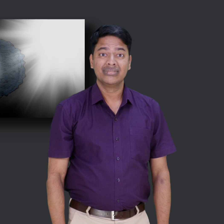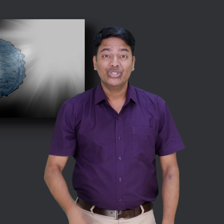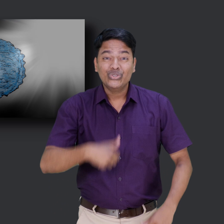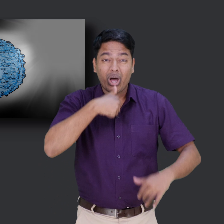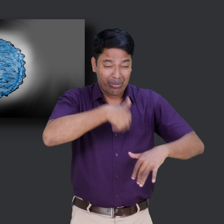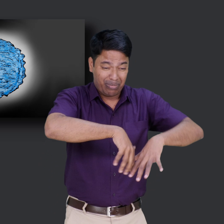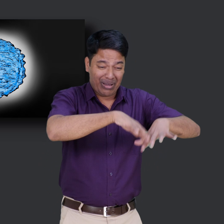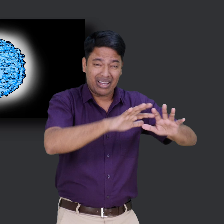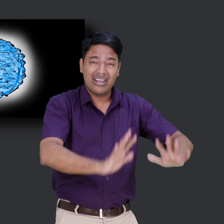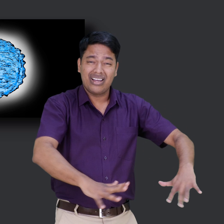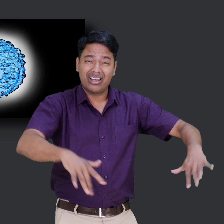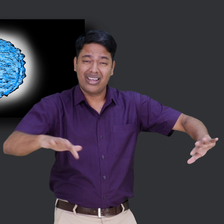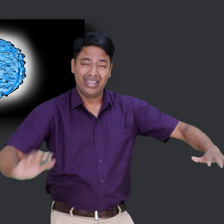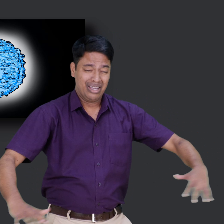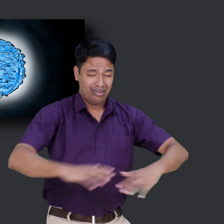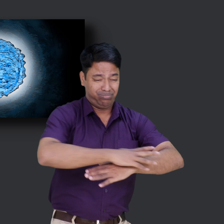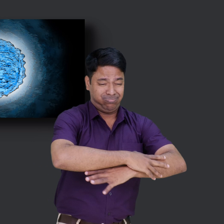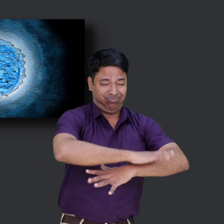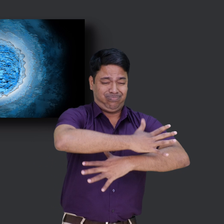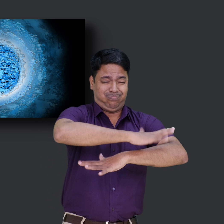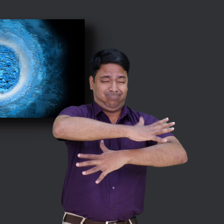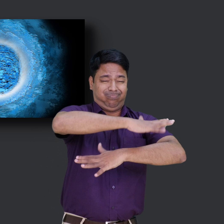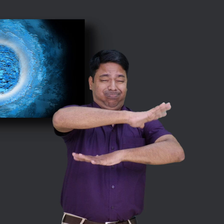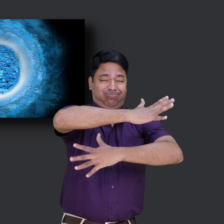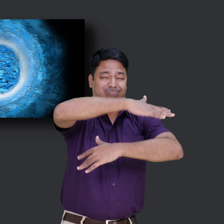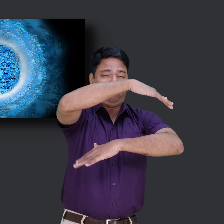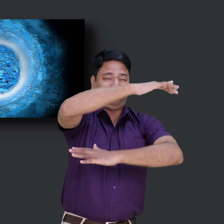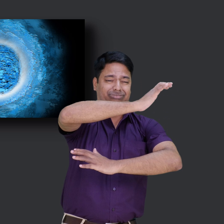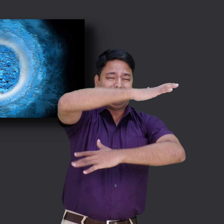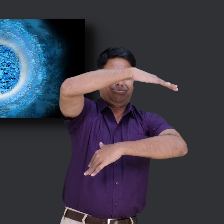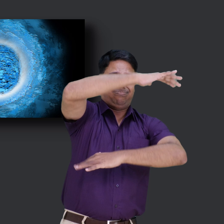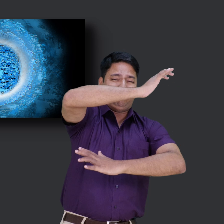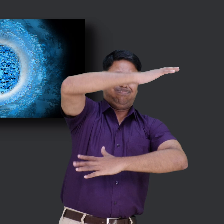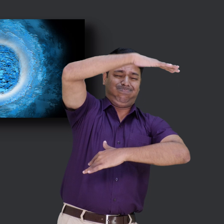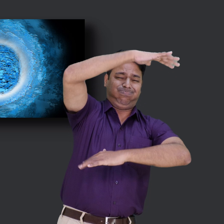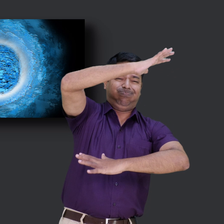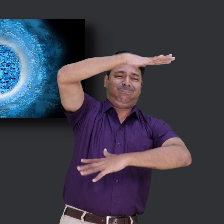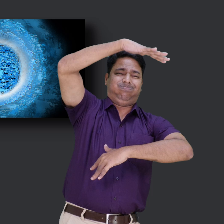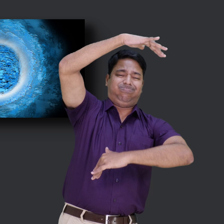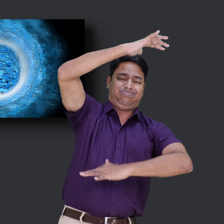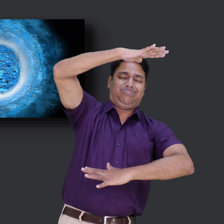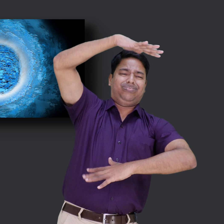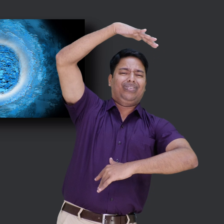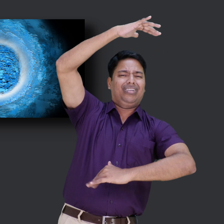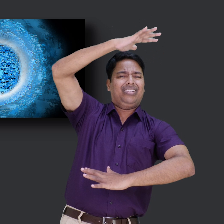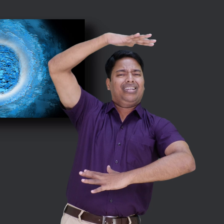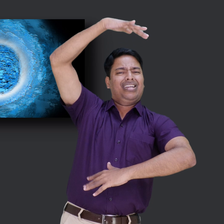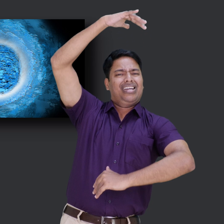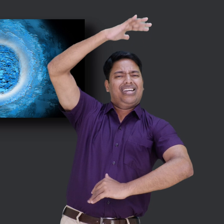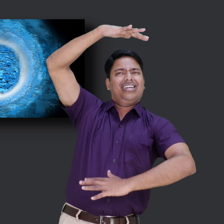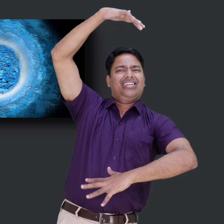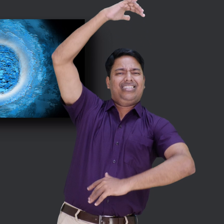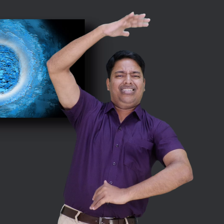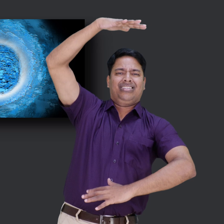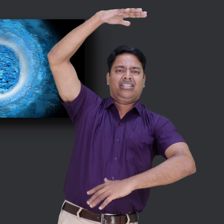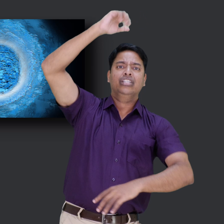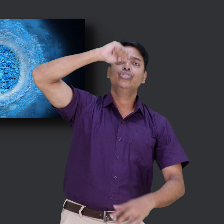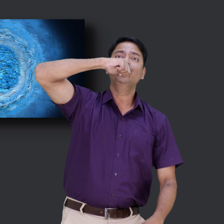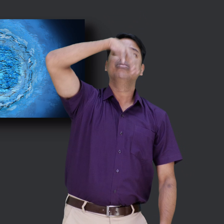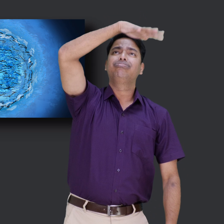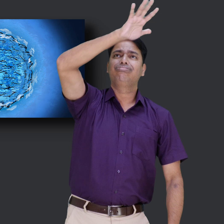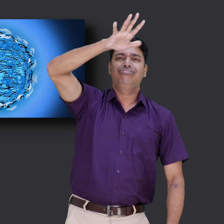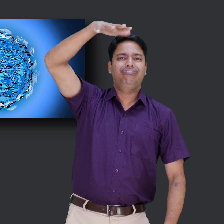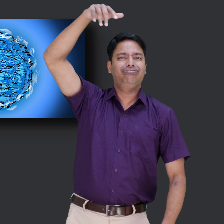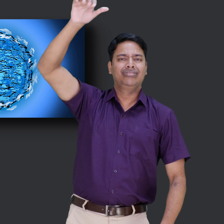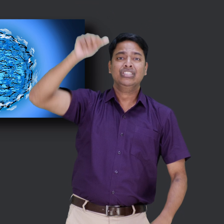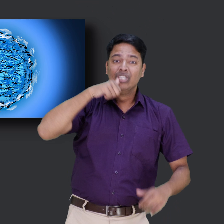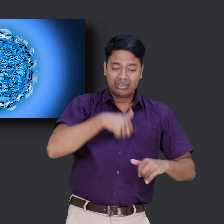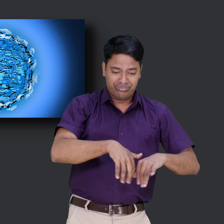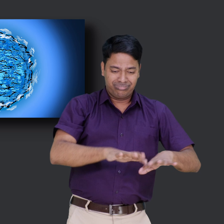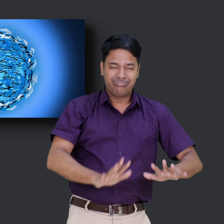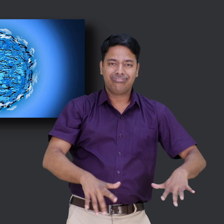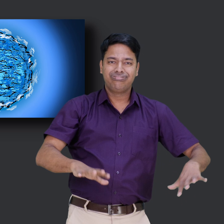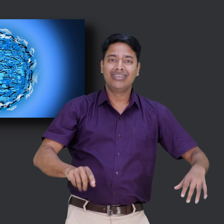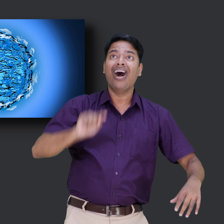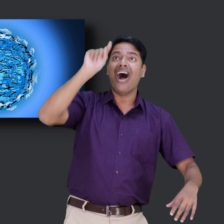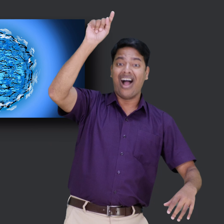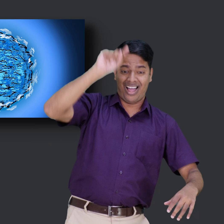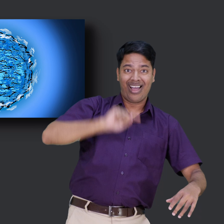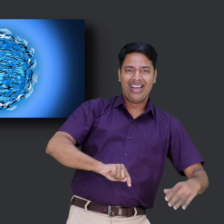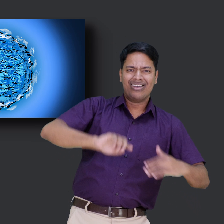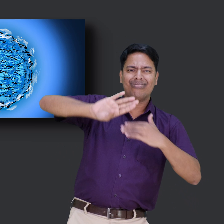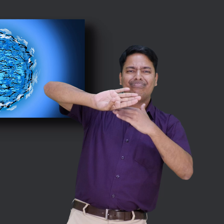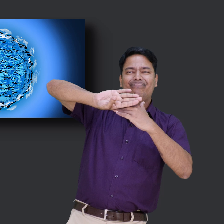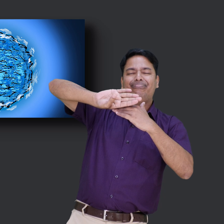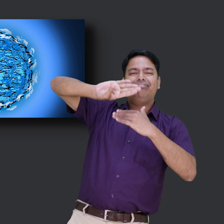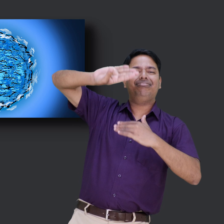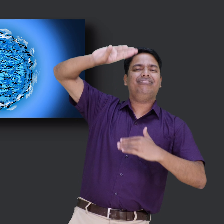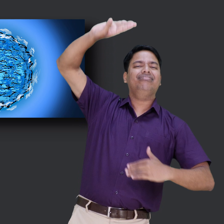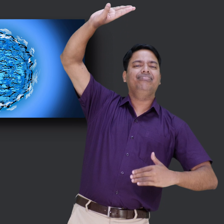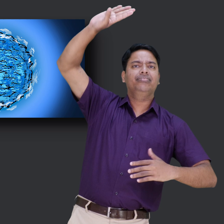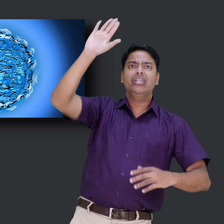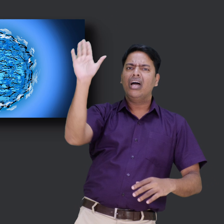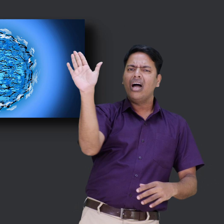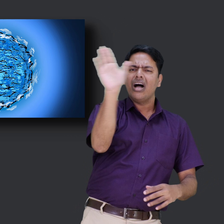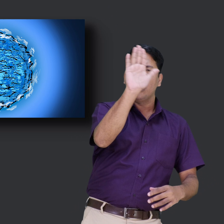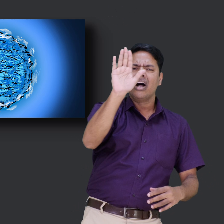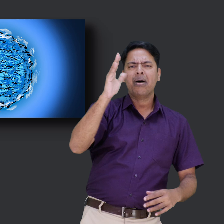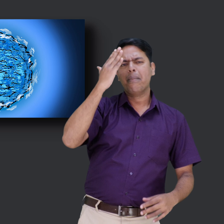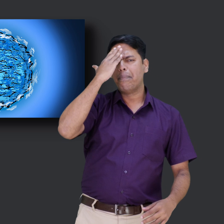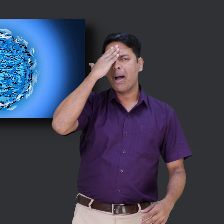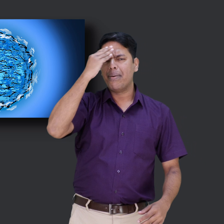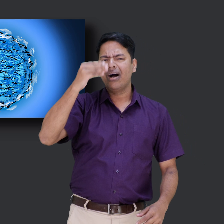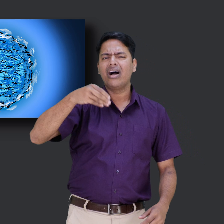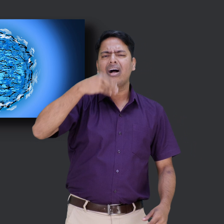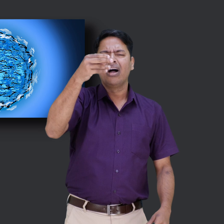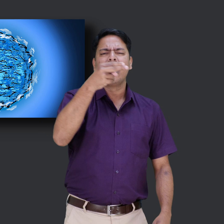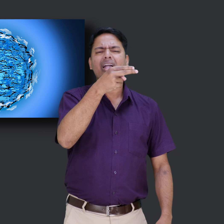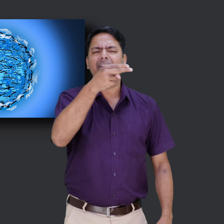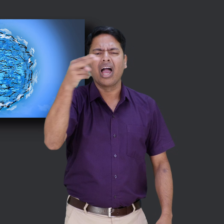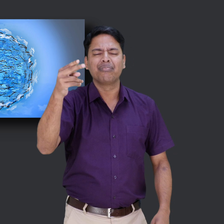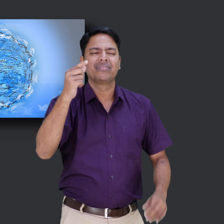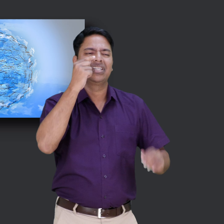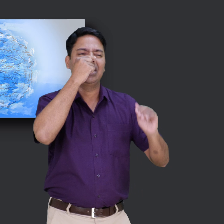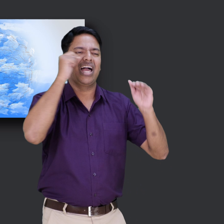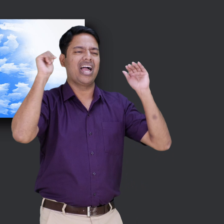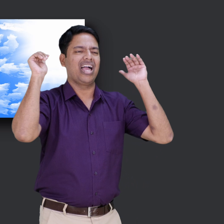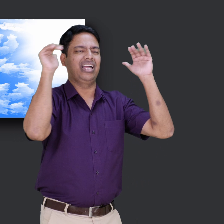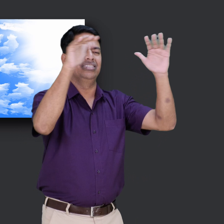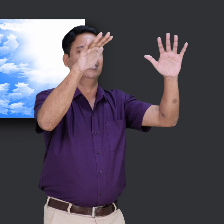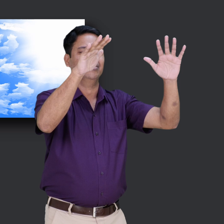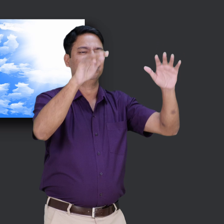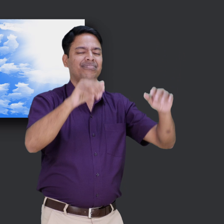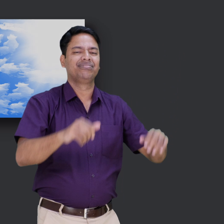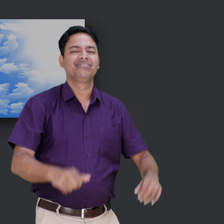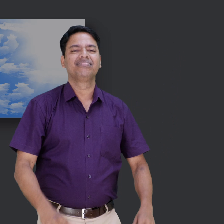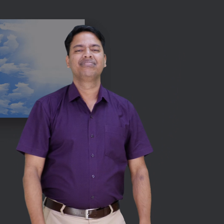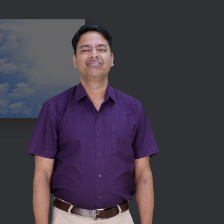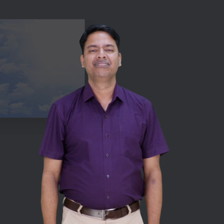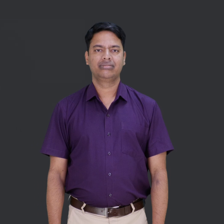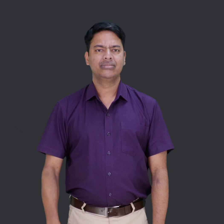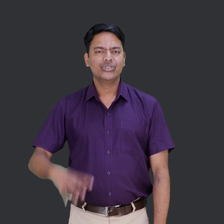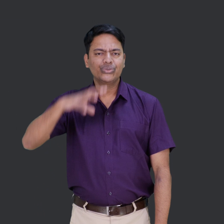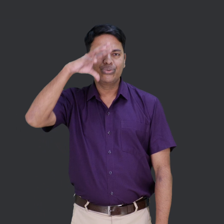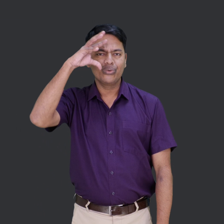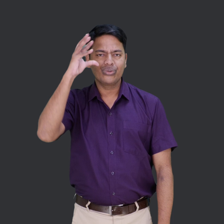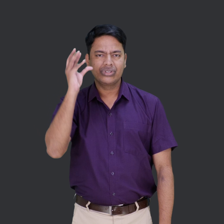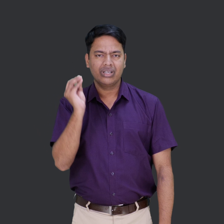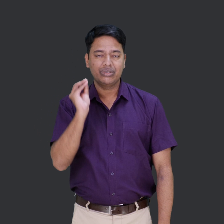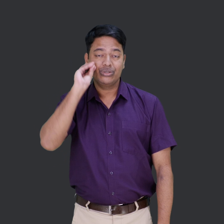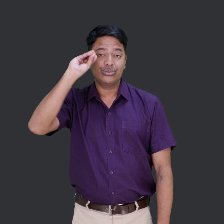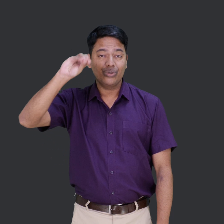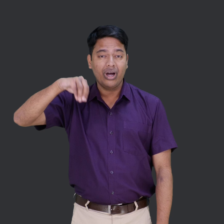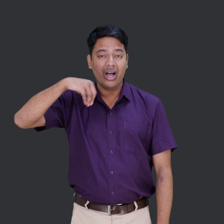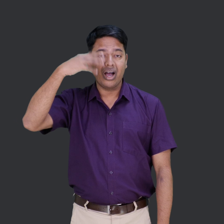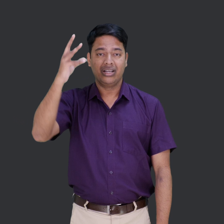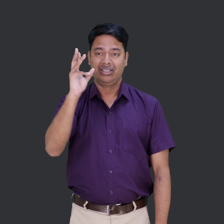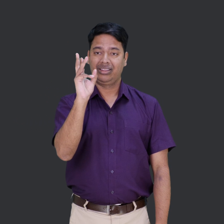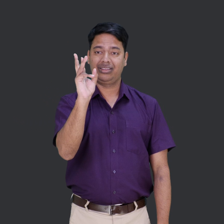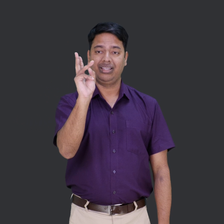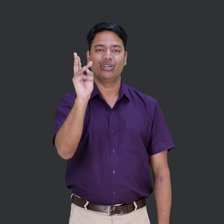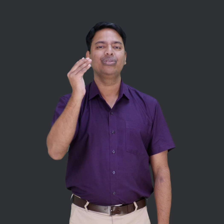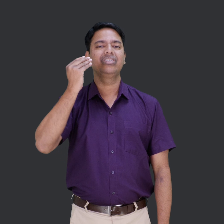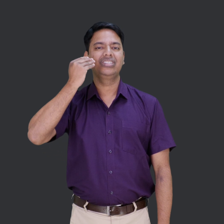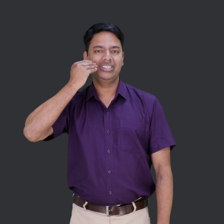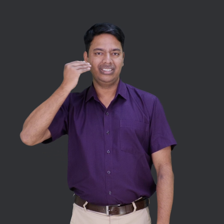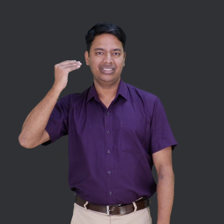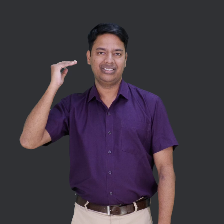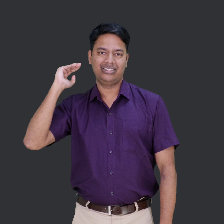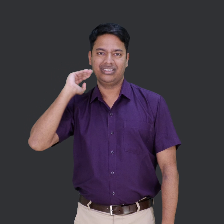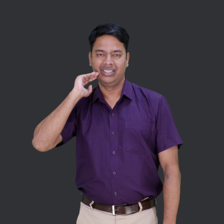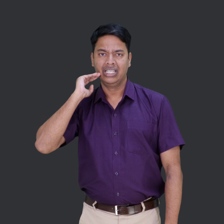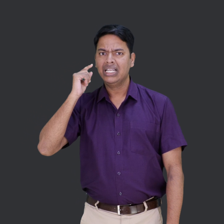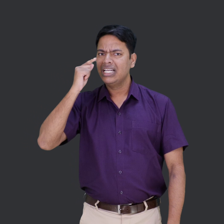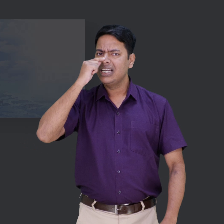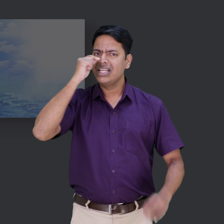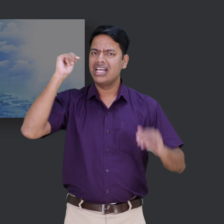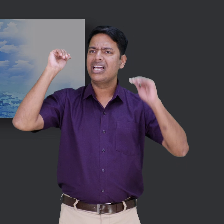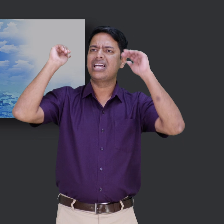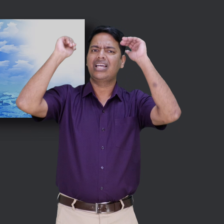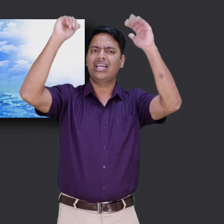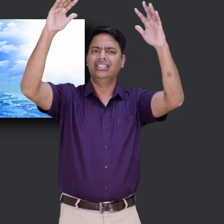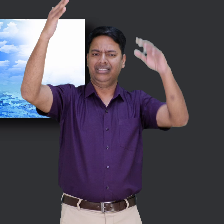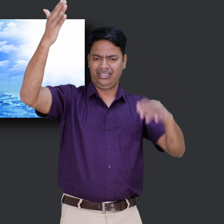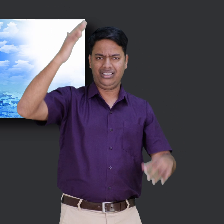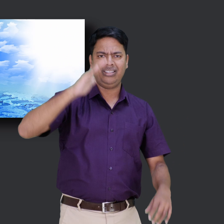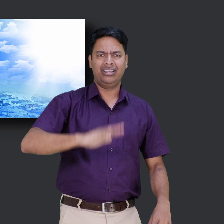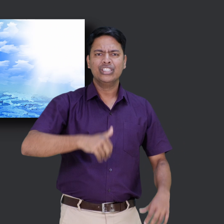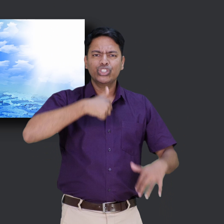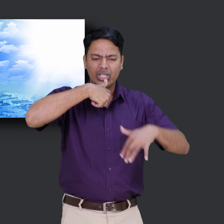And God said, “Let there be an expanse between the waters, to separate the waters from the waters.” So God made the expanse and separated the waters beneath it from the waters above. And it was so. God called the expanse “sky.” And there was evening, and there was morning—the second day.